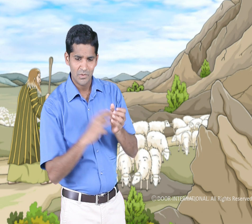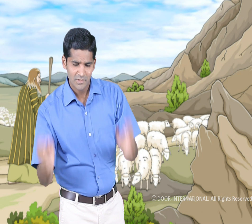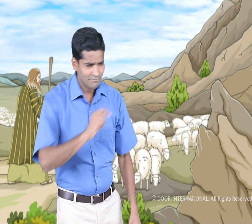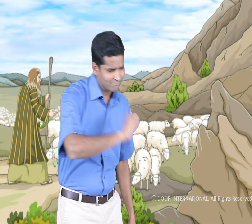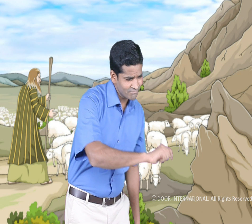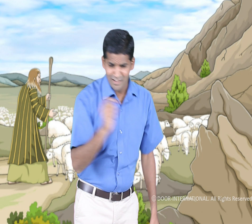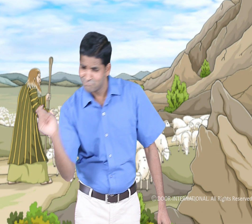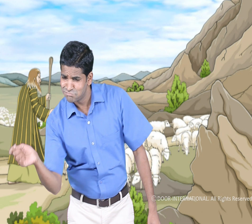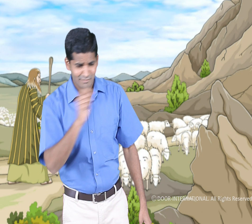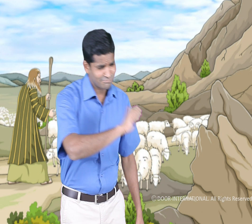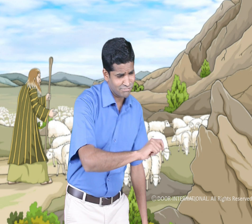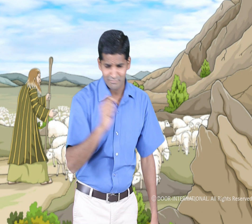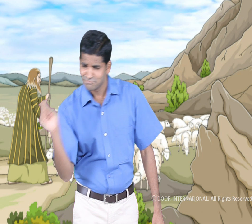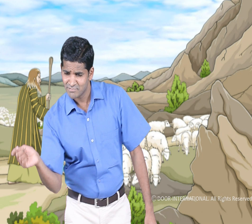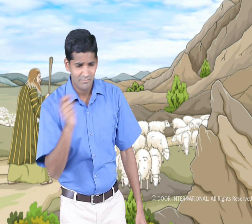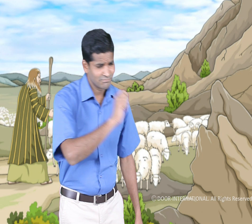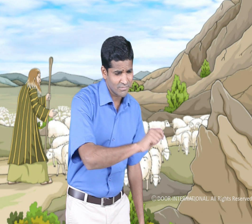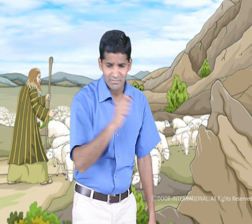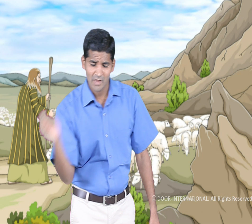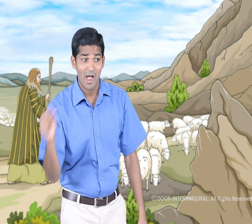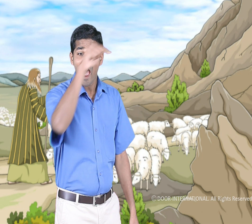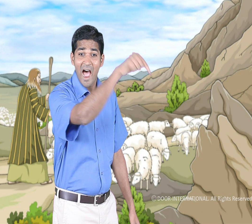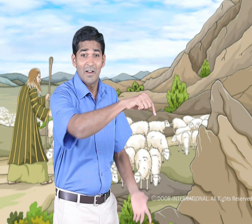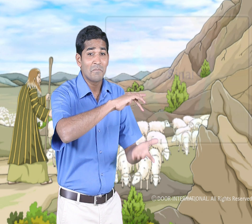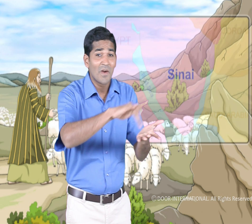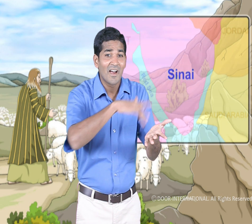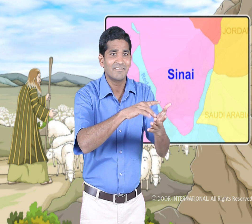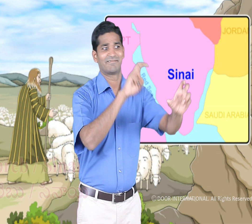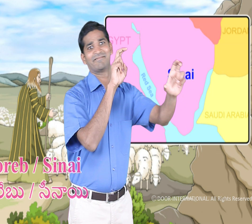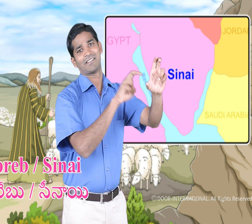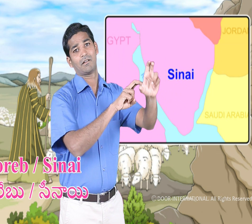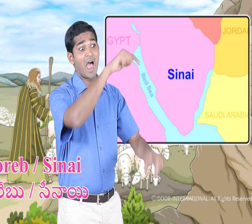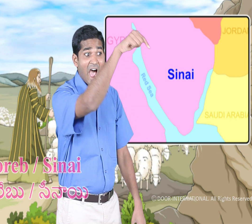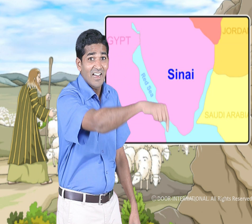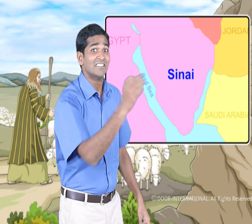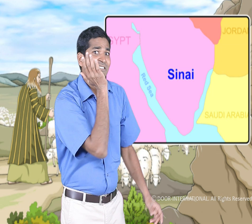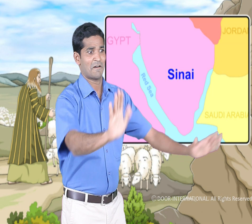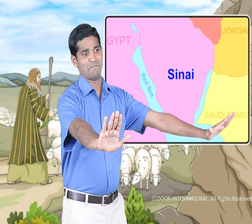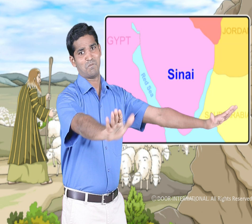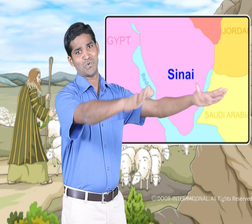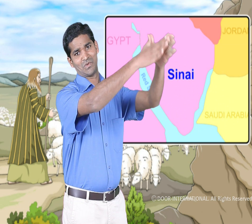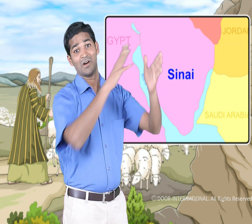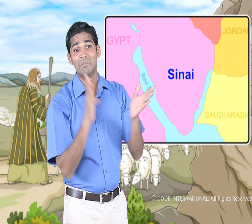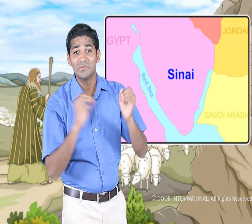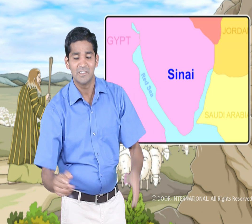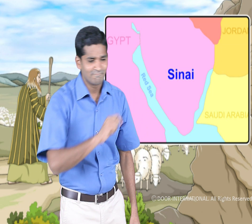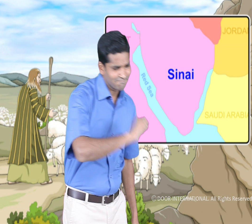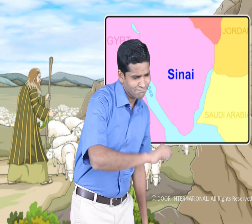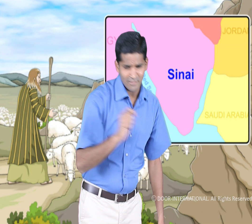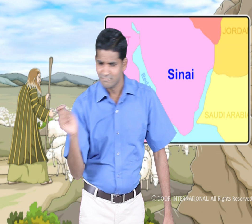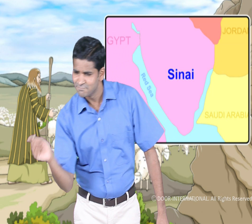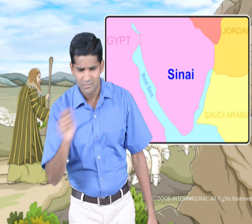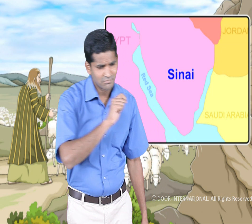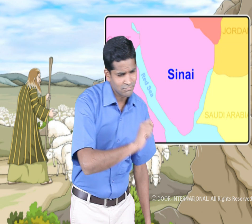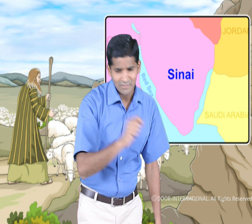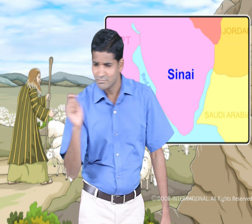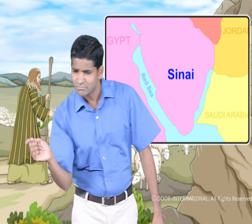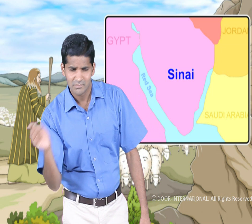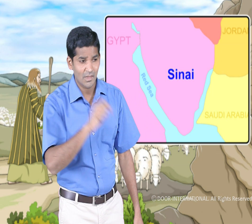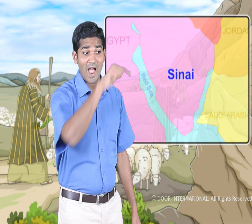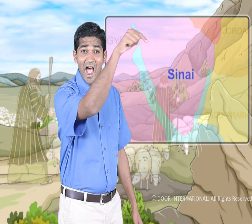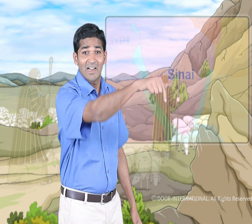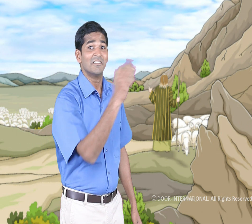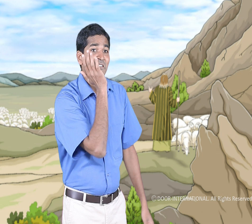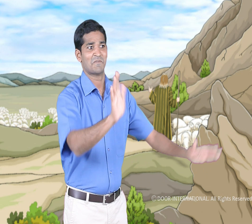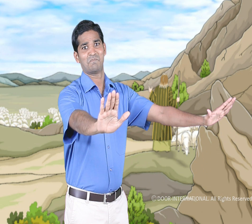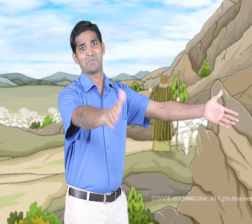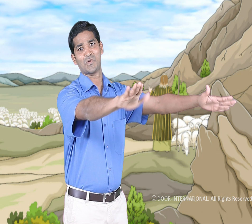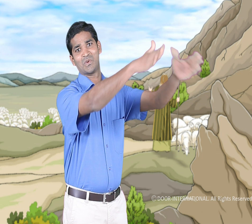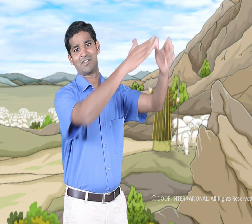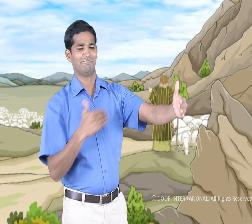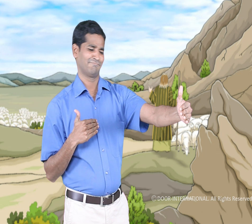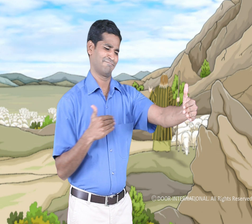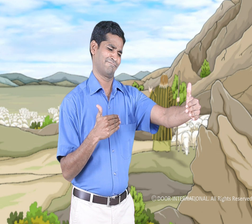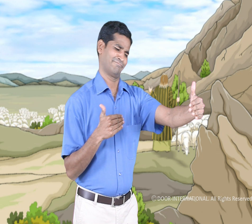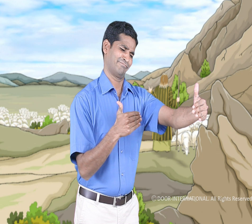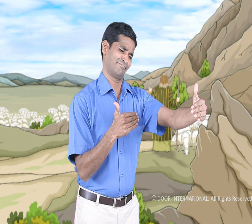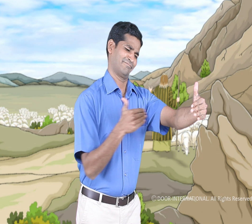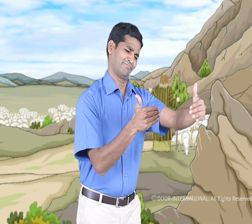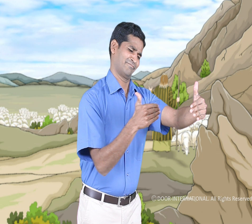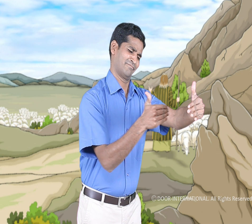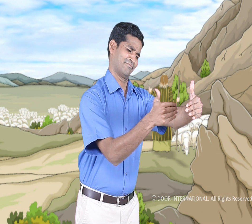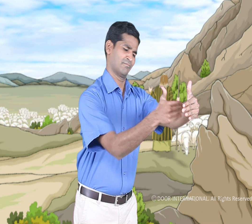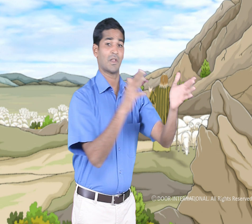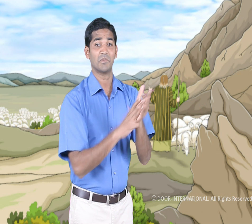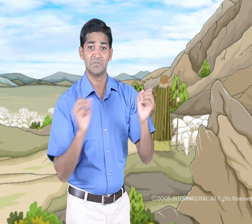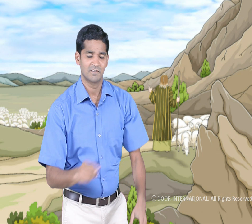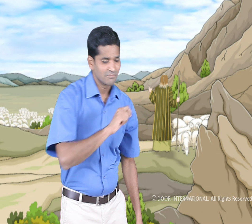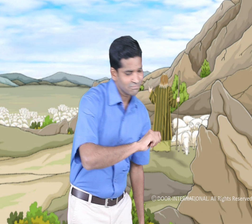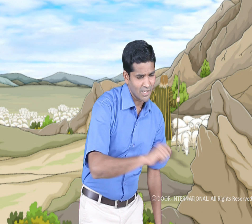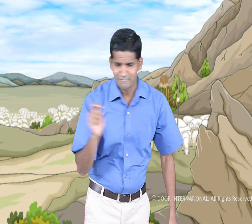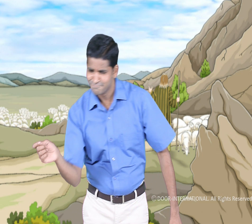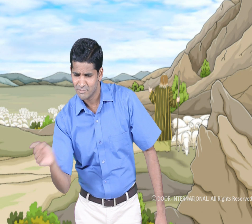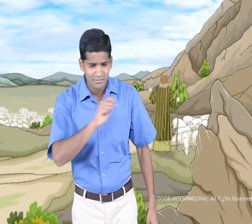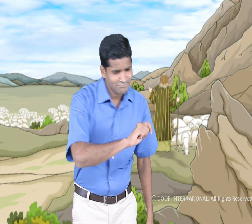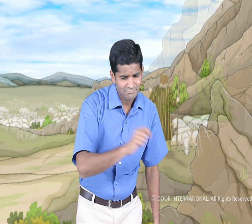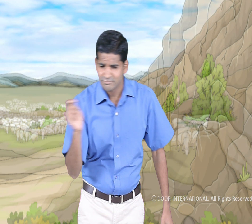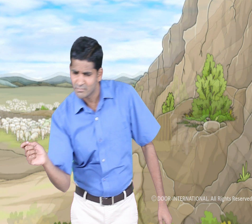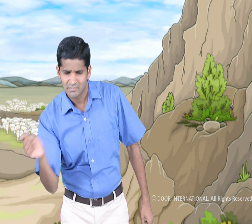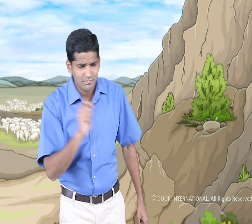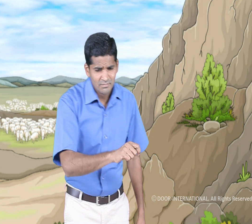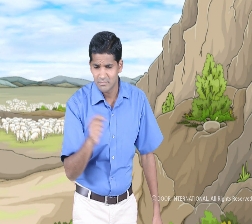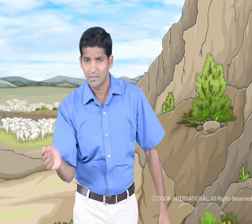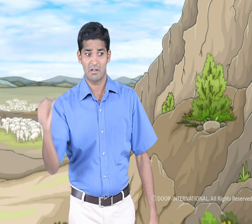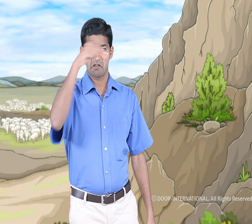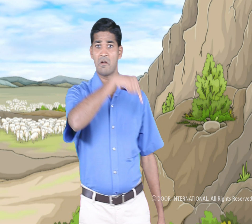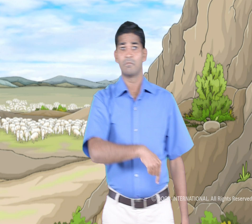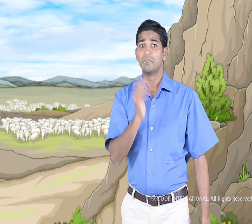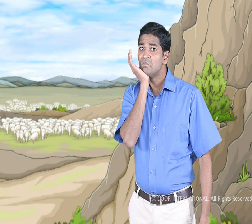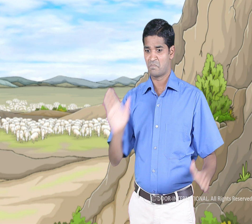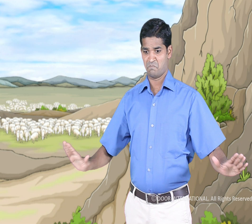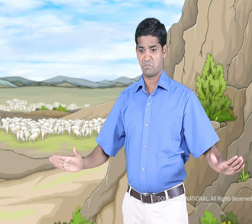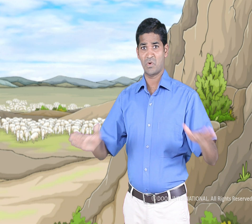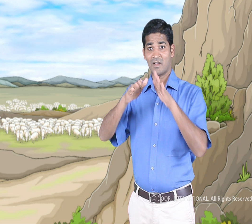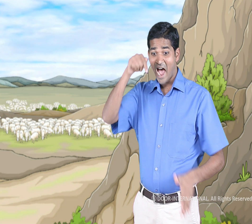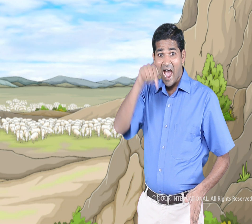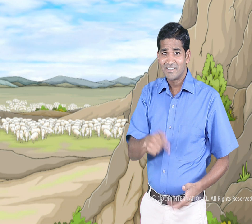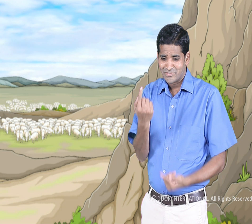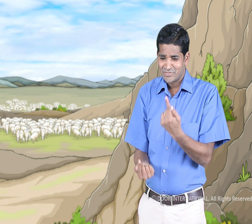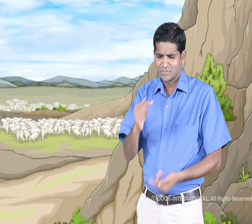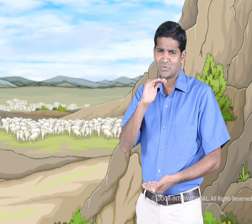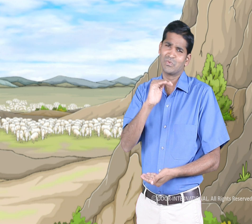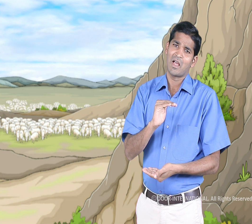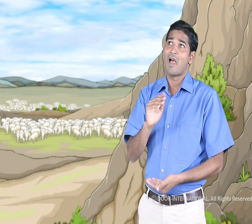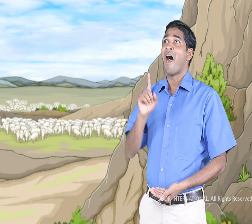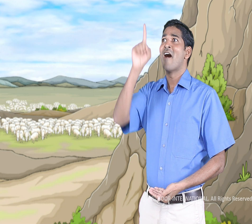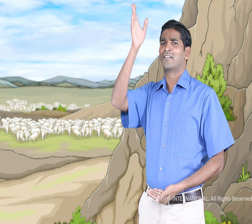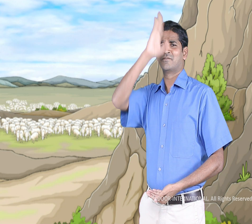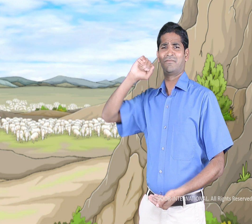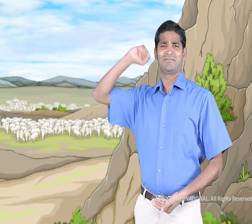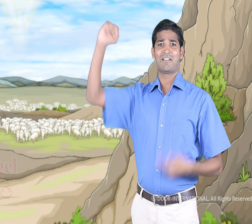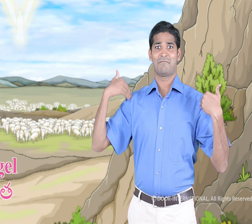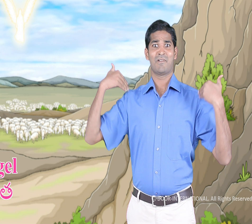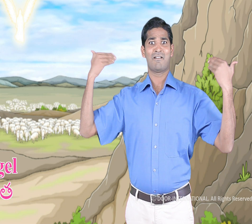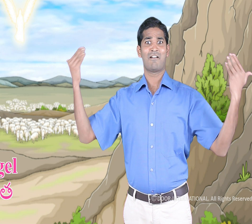He led the flock to the far side of the wilderness and came to Horeb, the mountain of God.